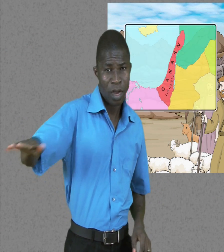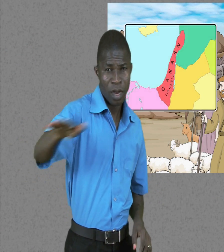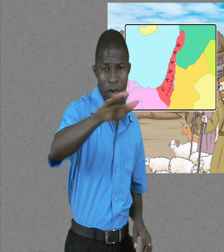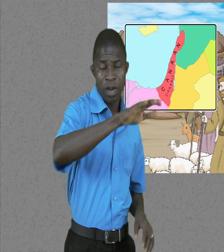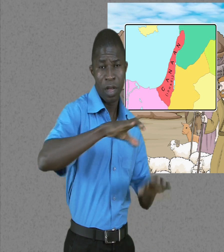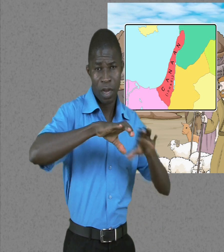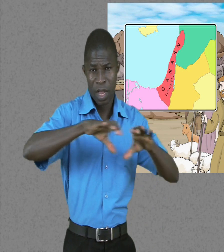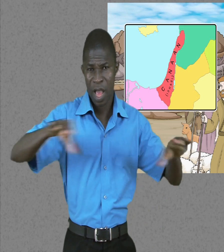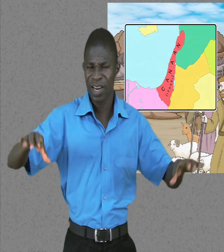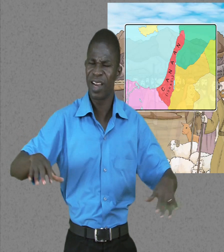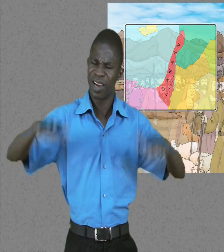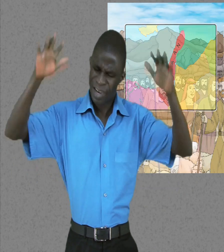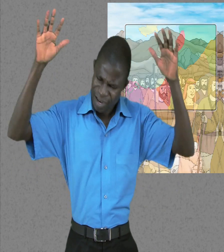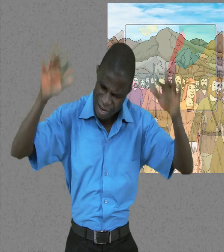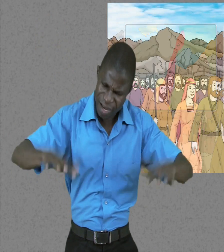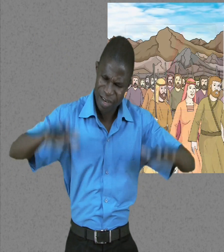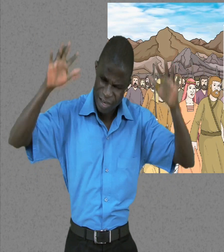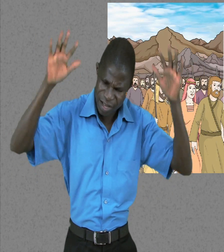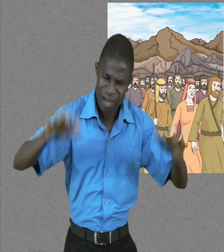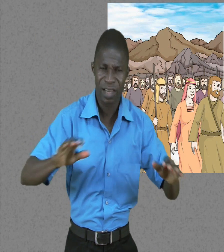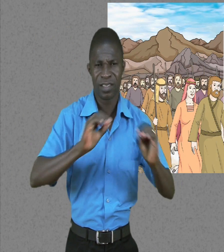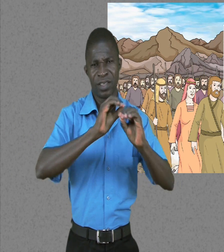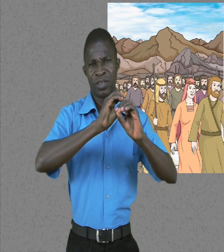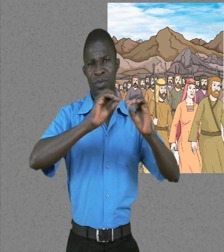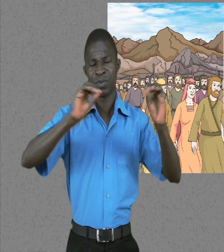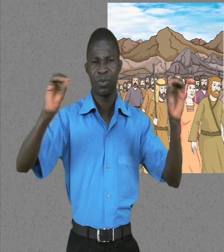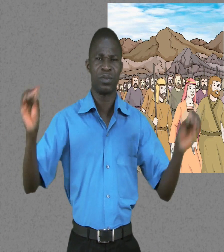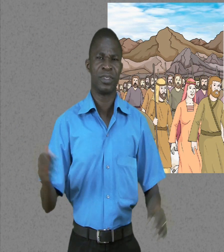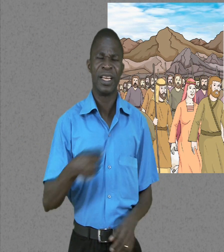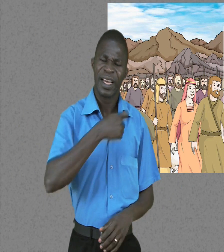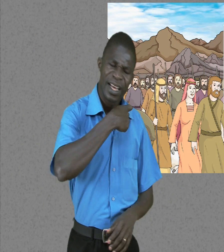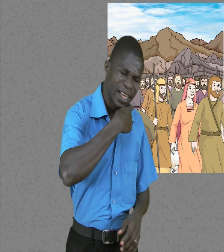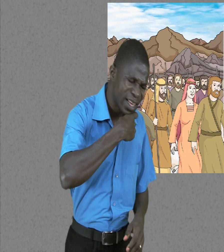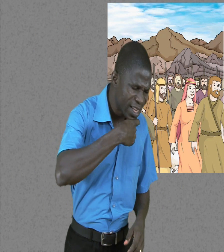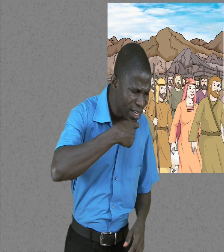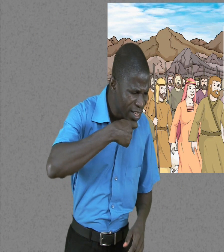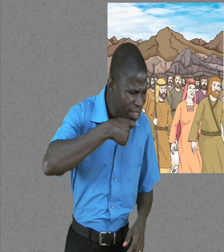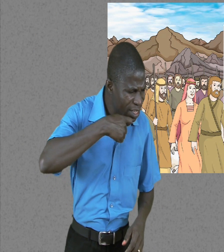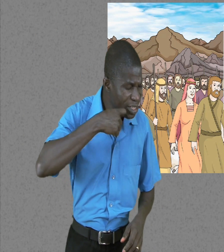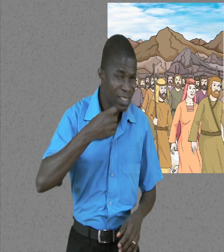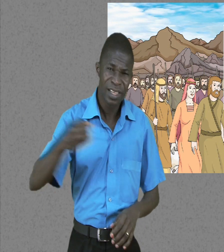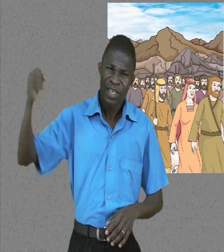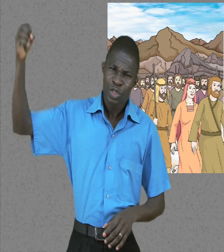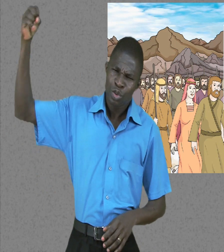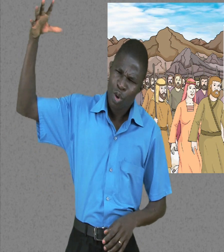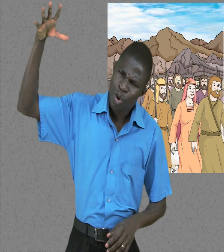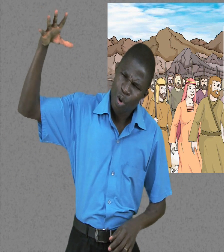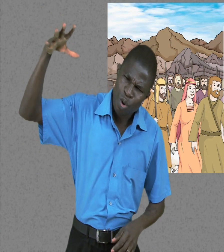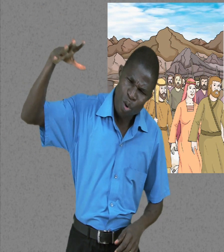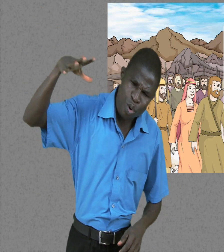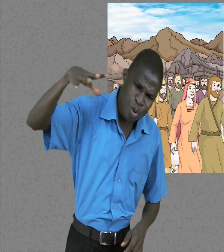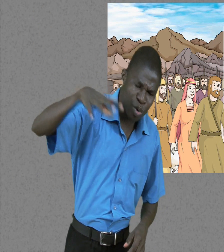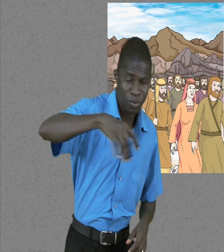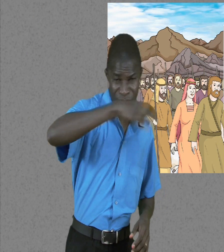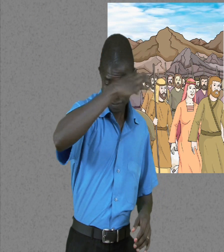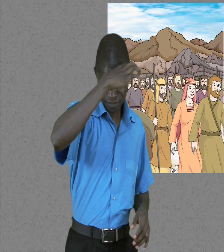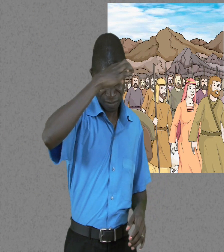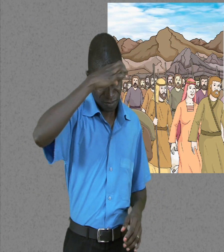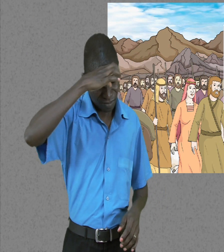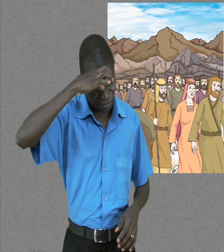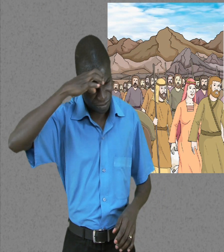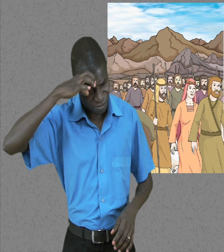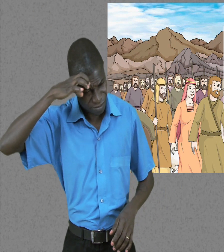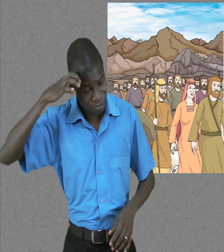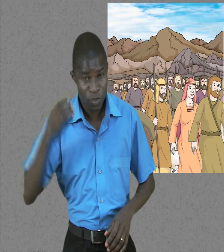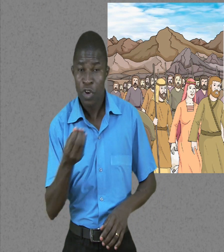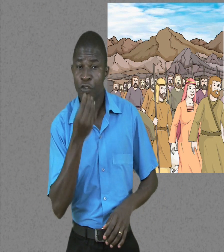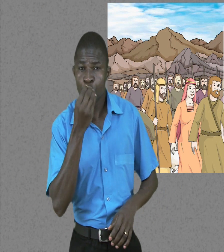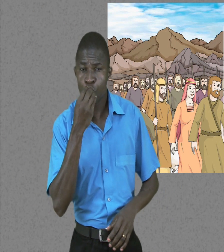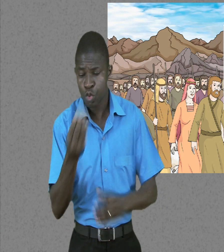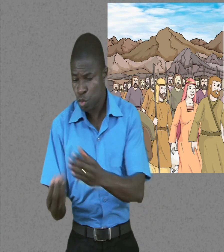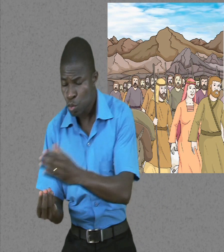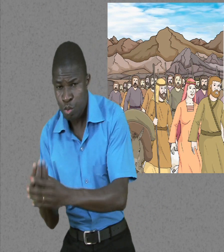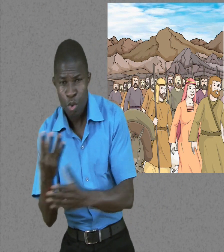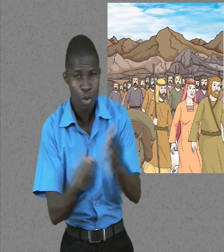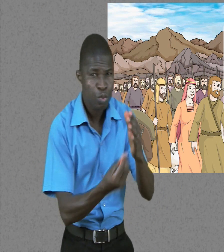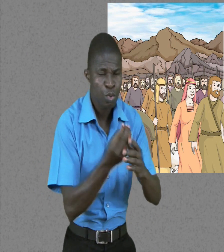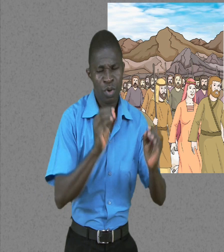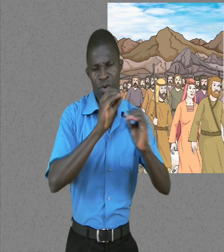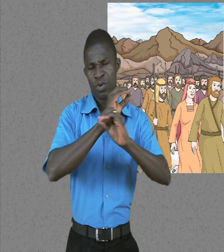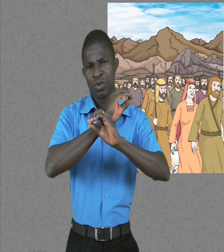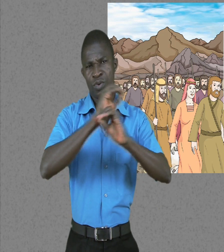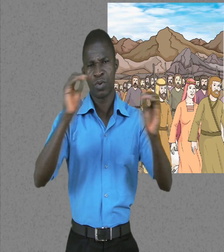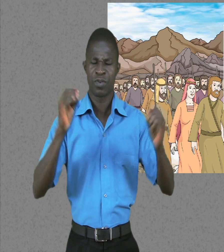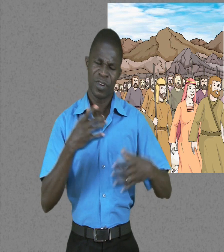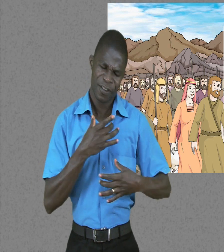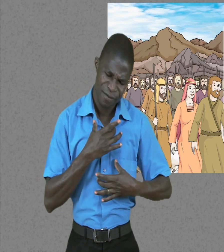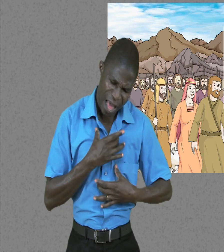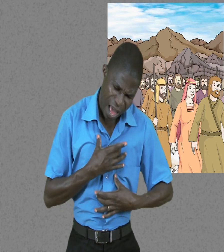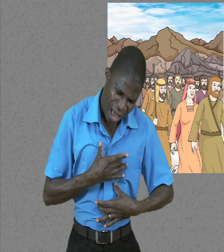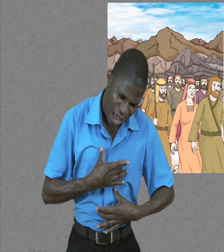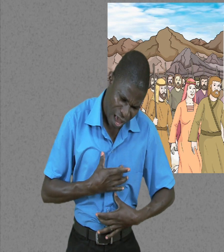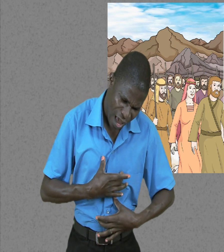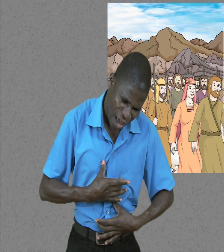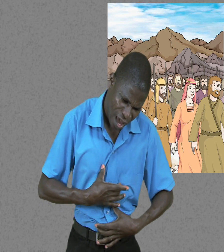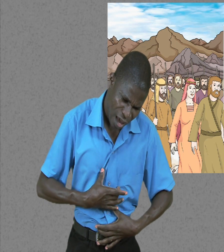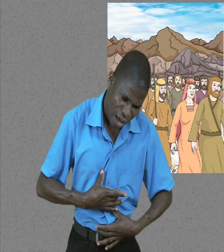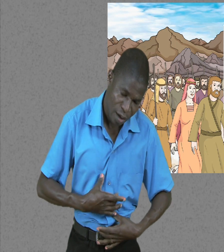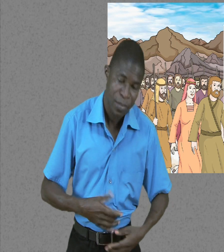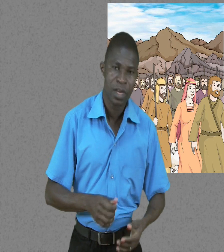Now there was a famine in the land.